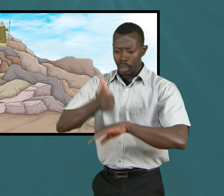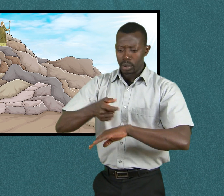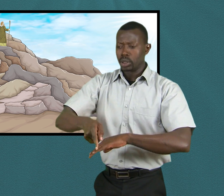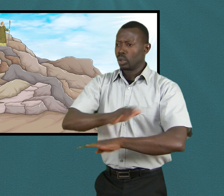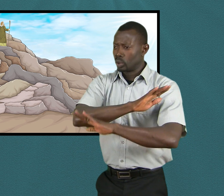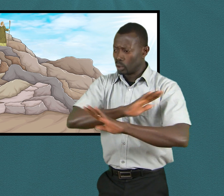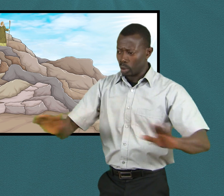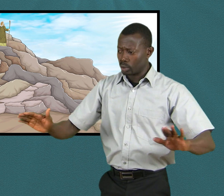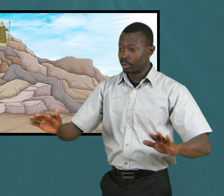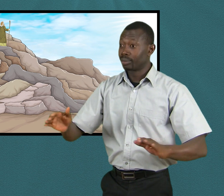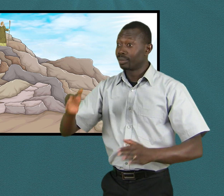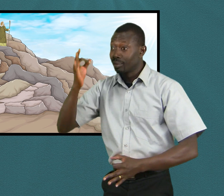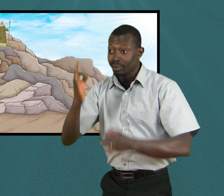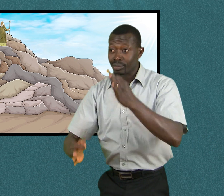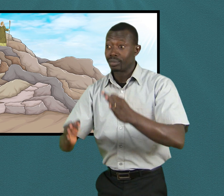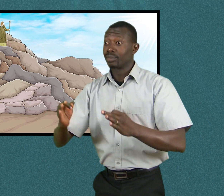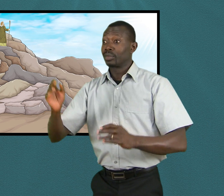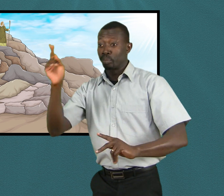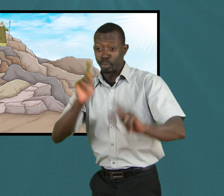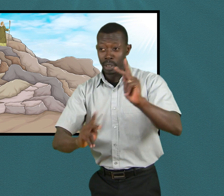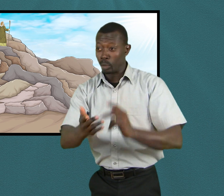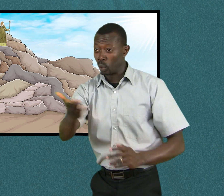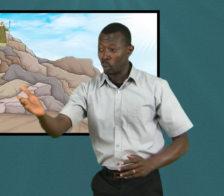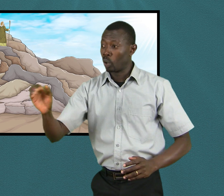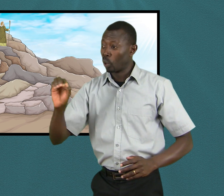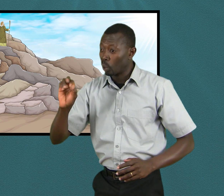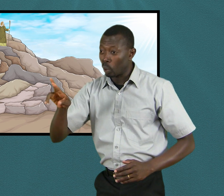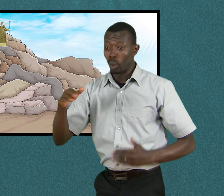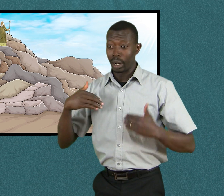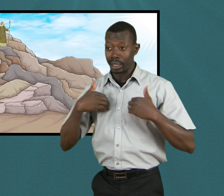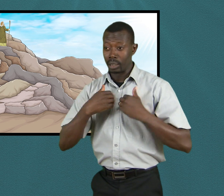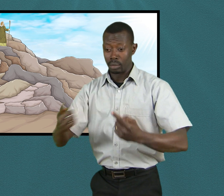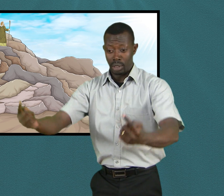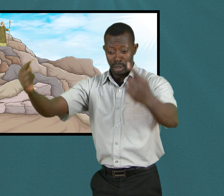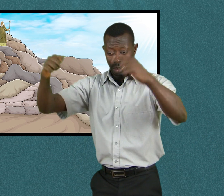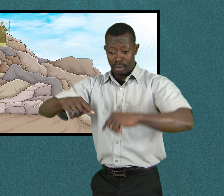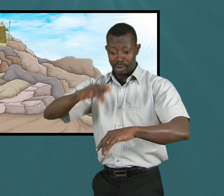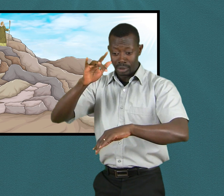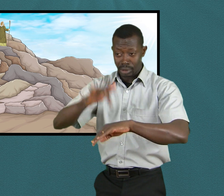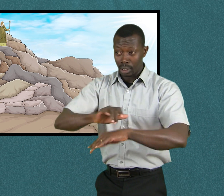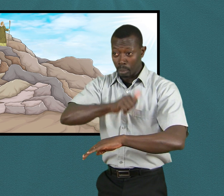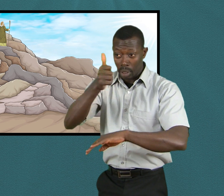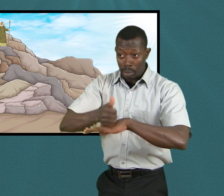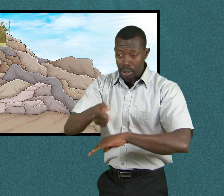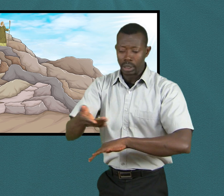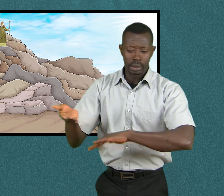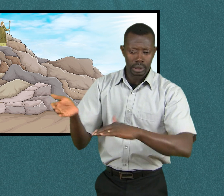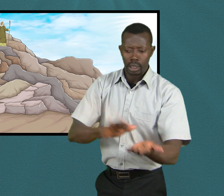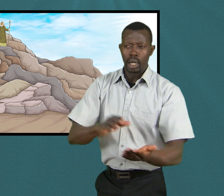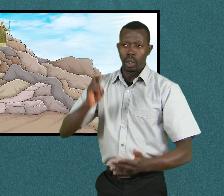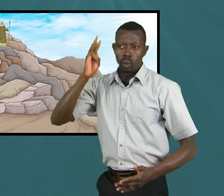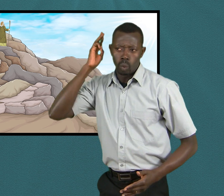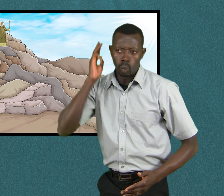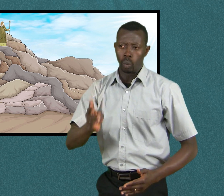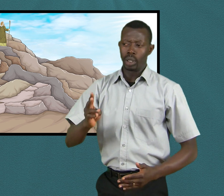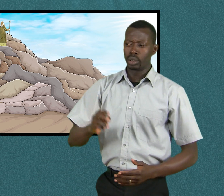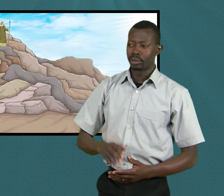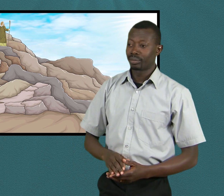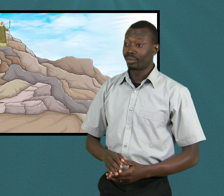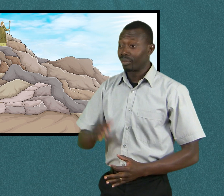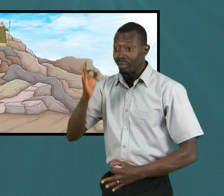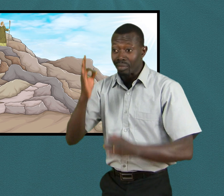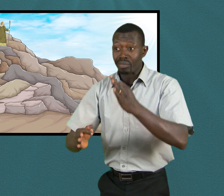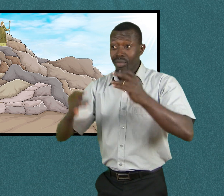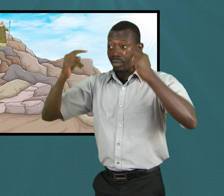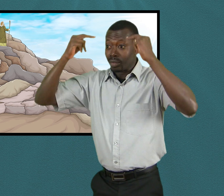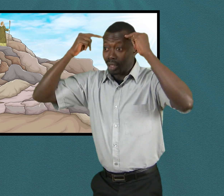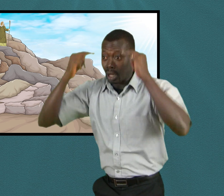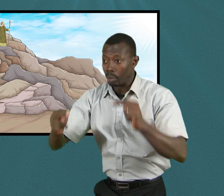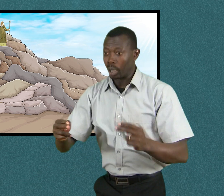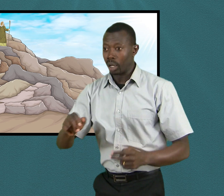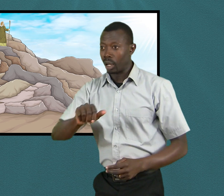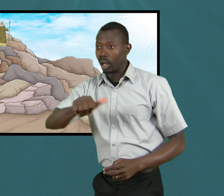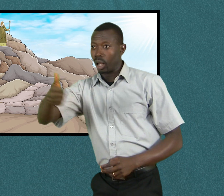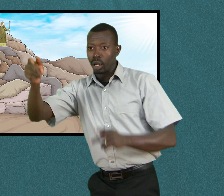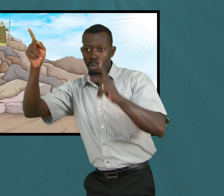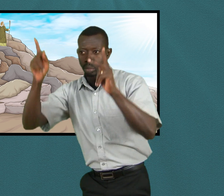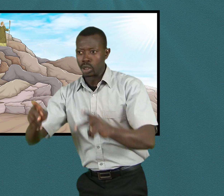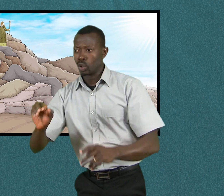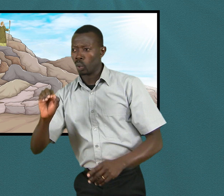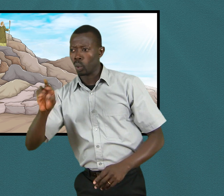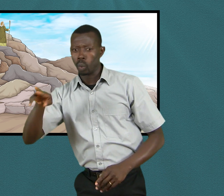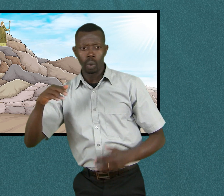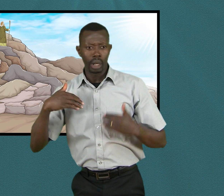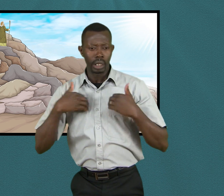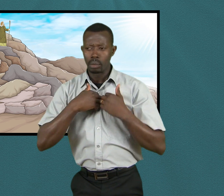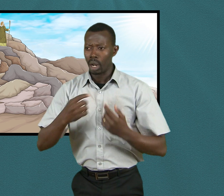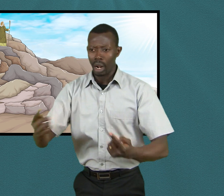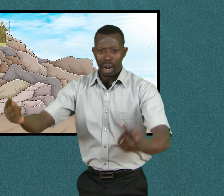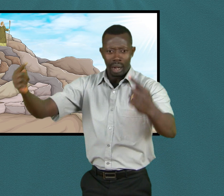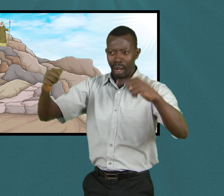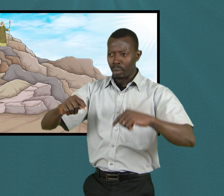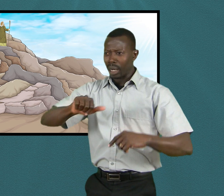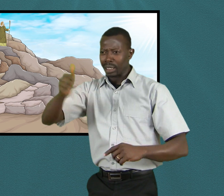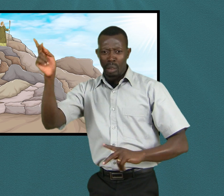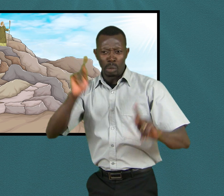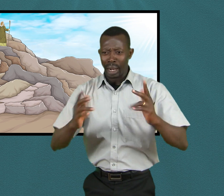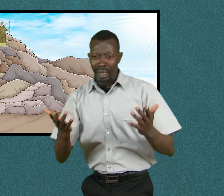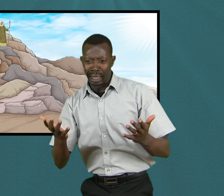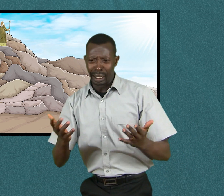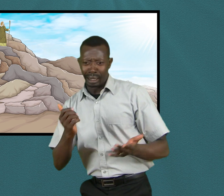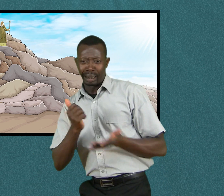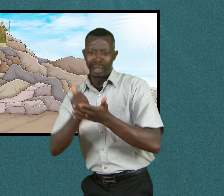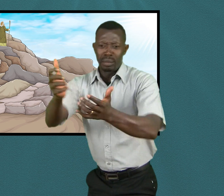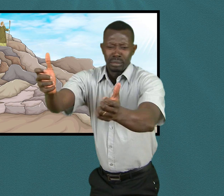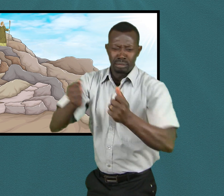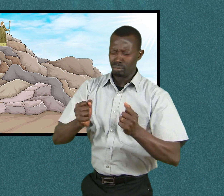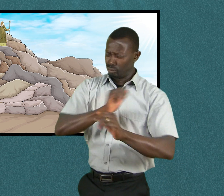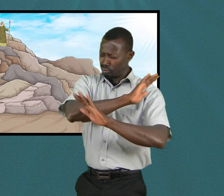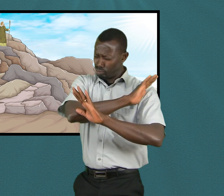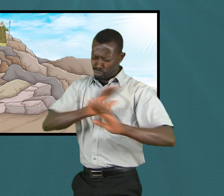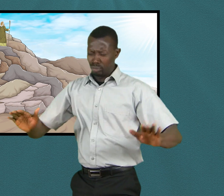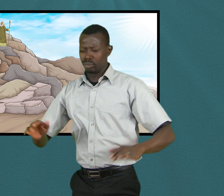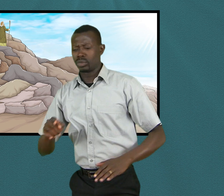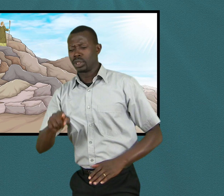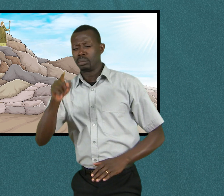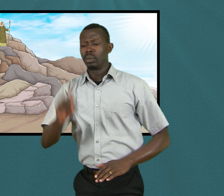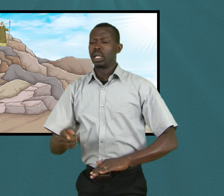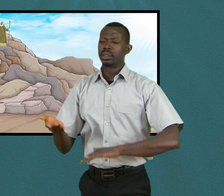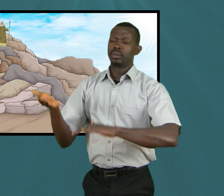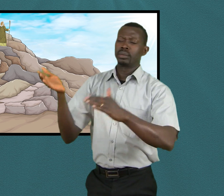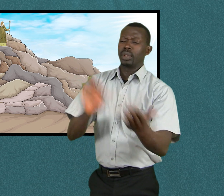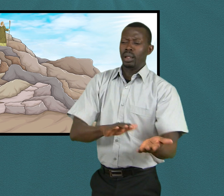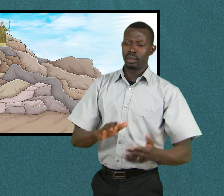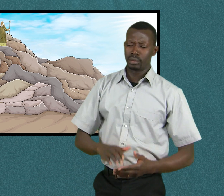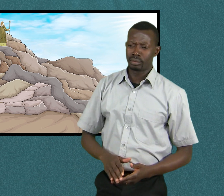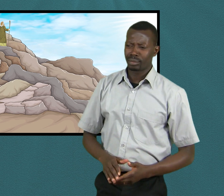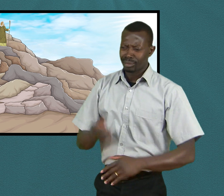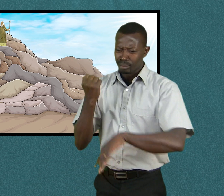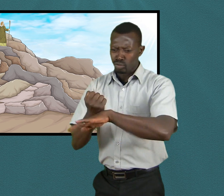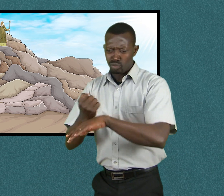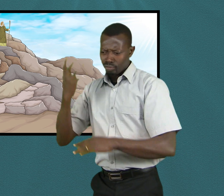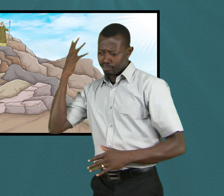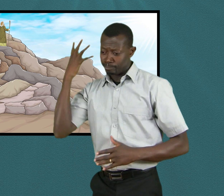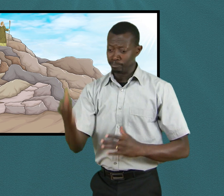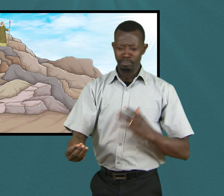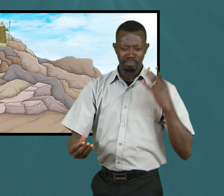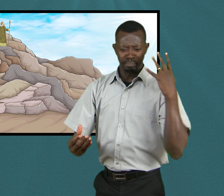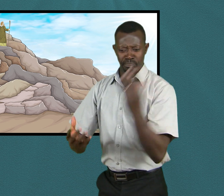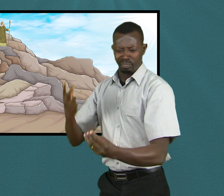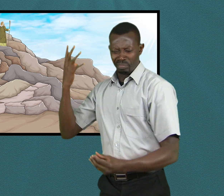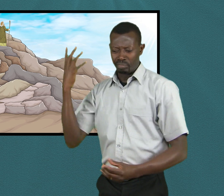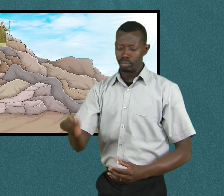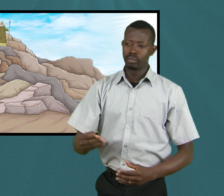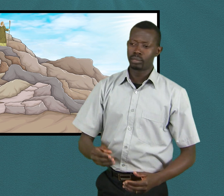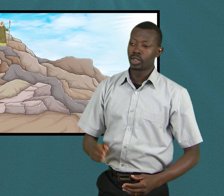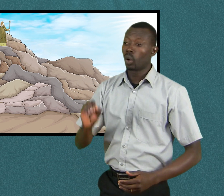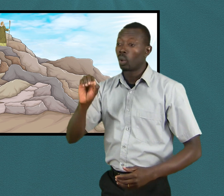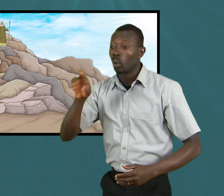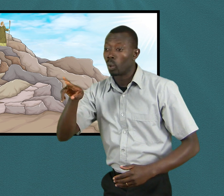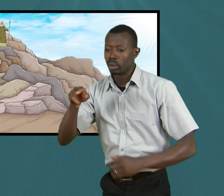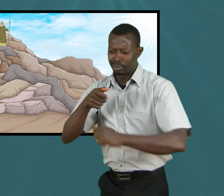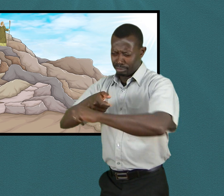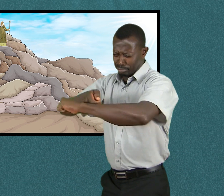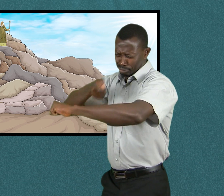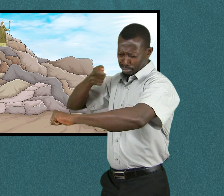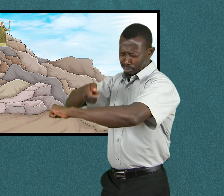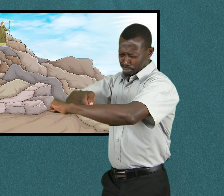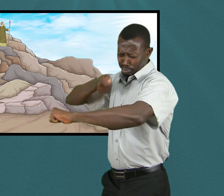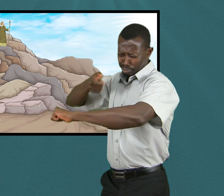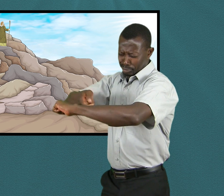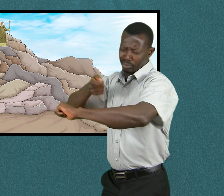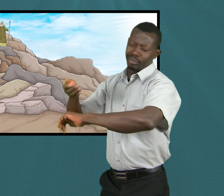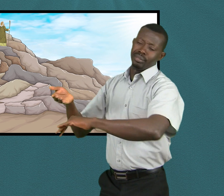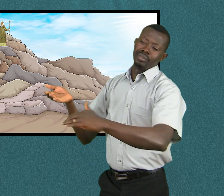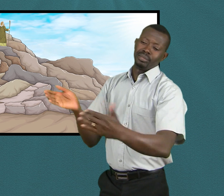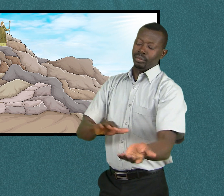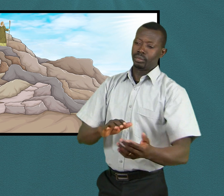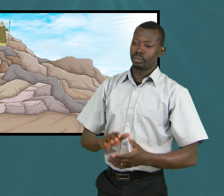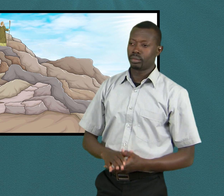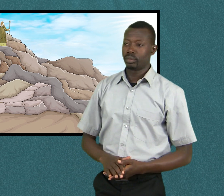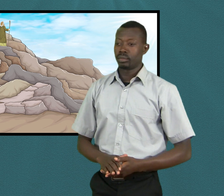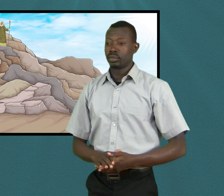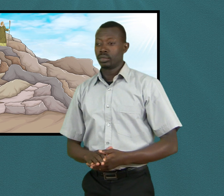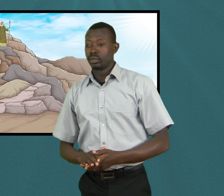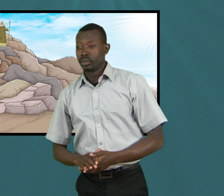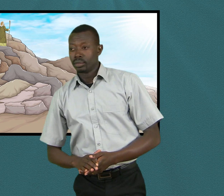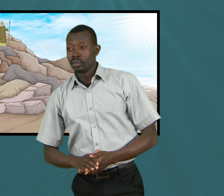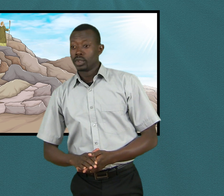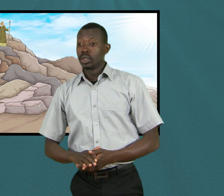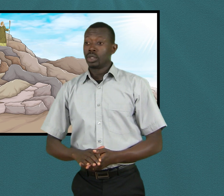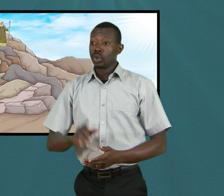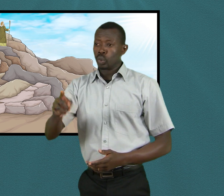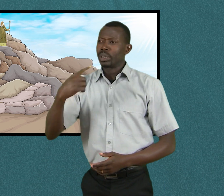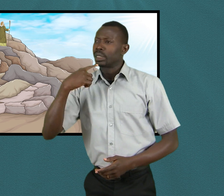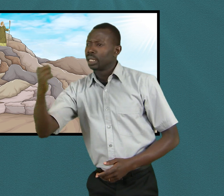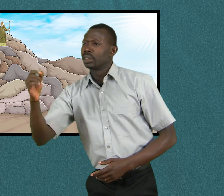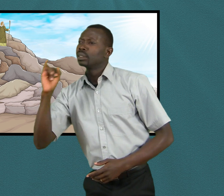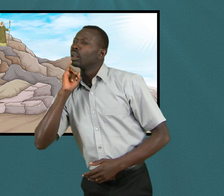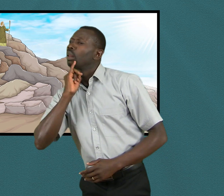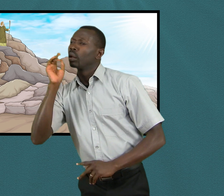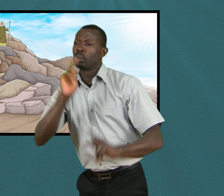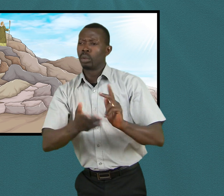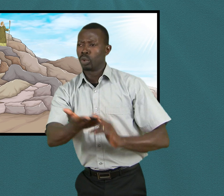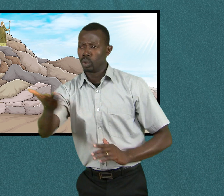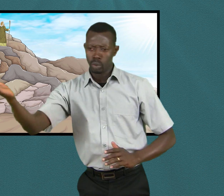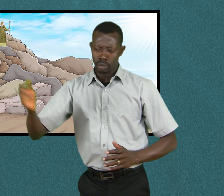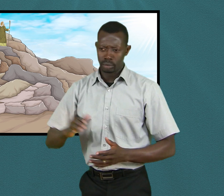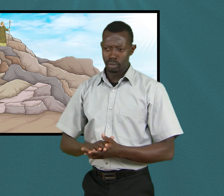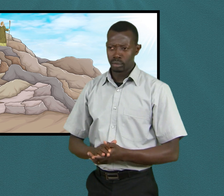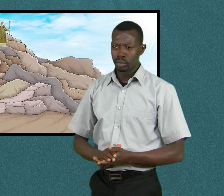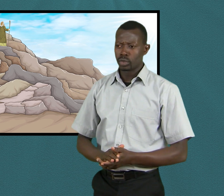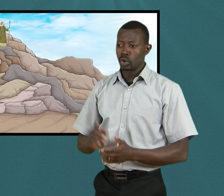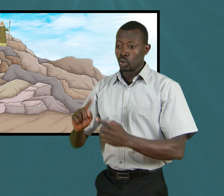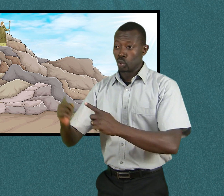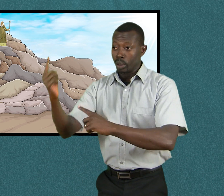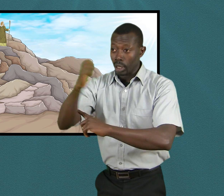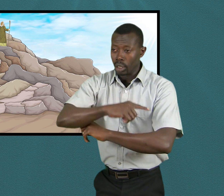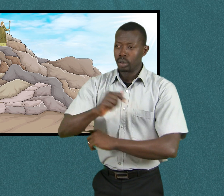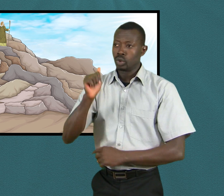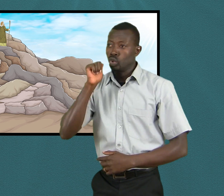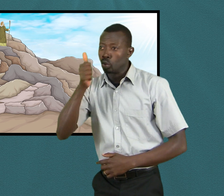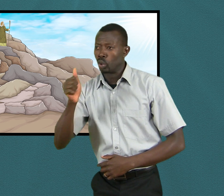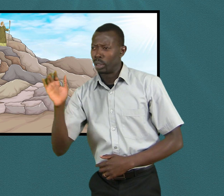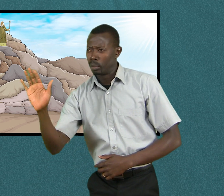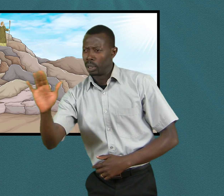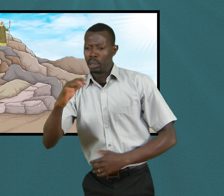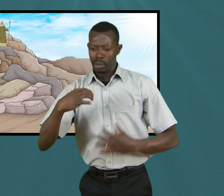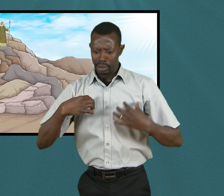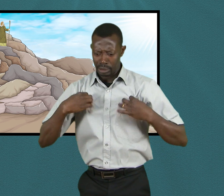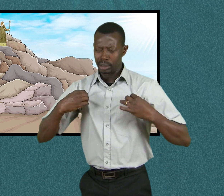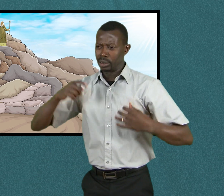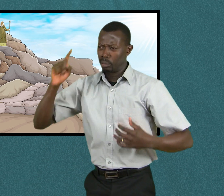And you are to set up a boundary for the people around the mountain and tell them, ‘Be careful not to go up on the mountain or touch its base. Whoever touches the mountain shall surely be put to death.